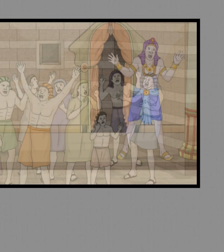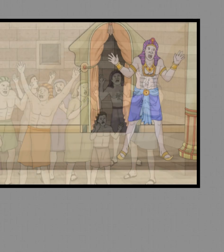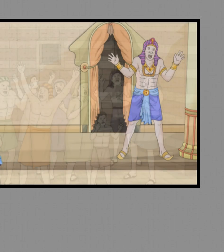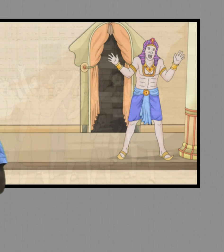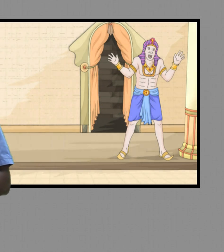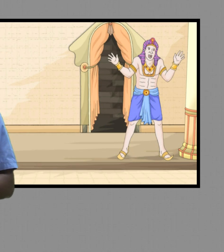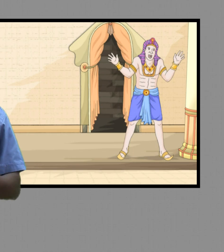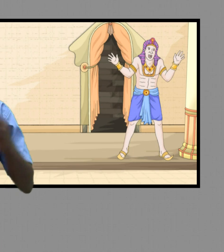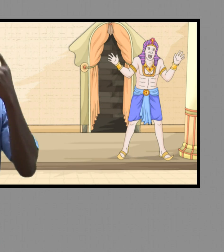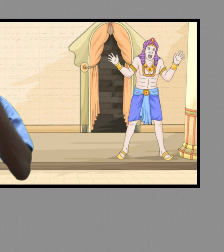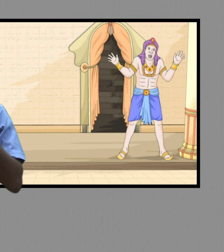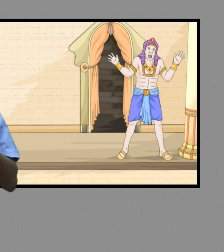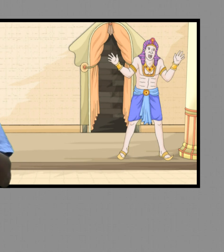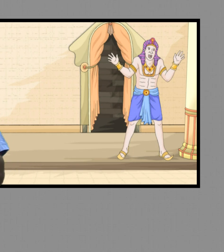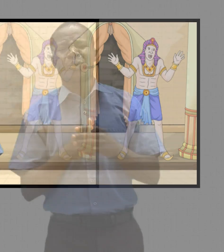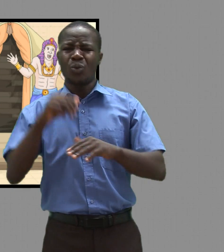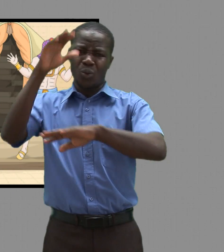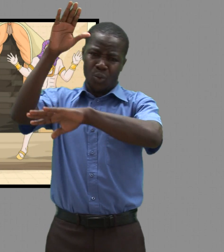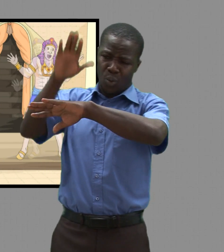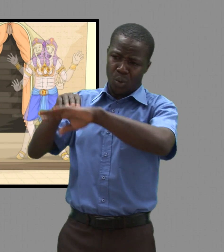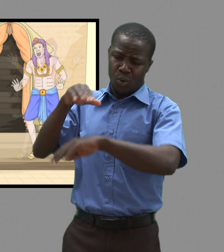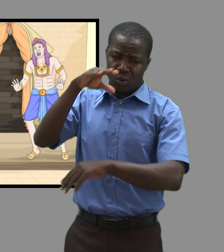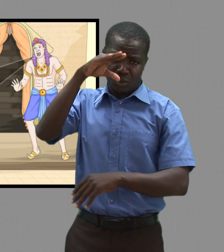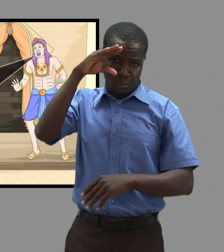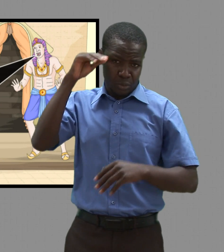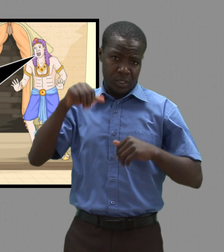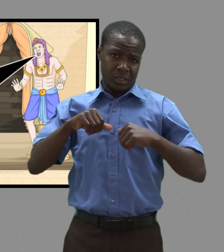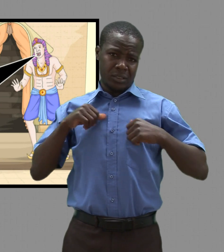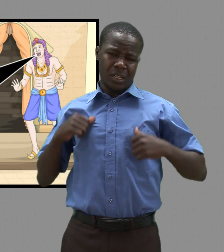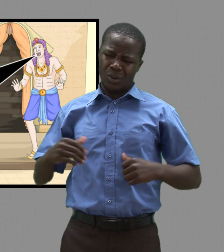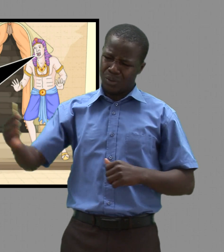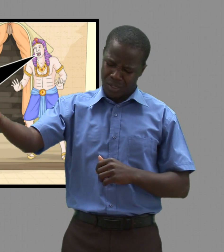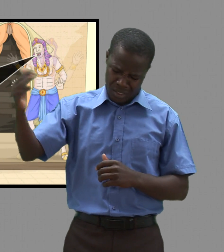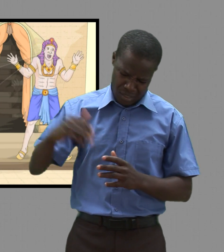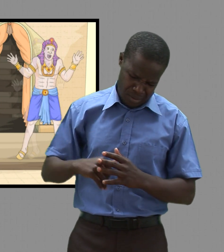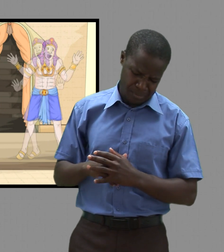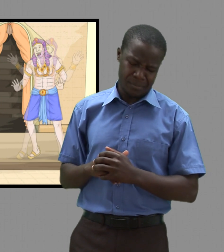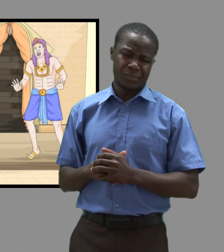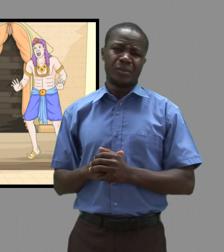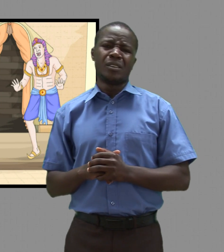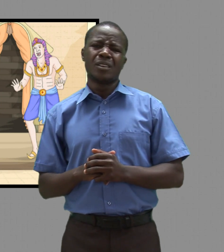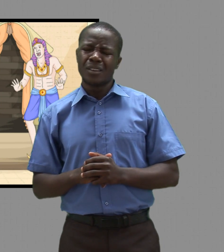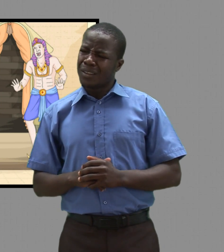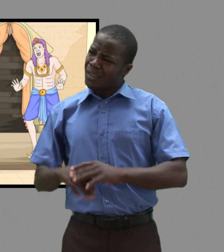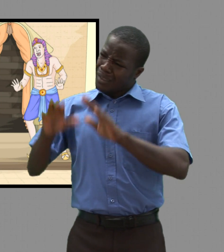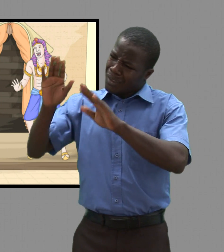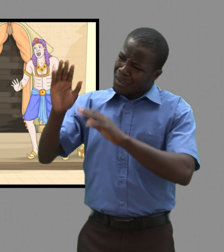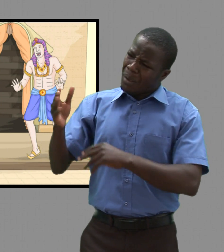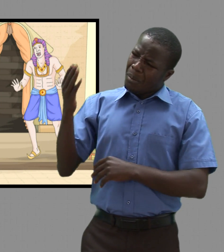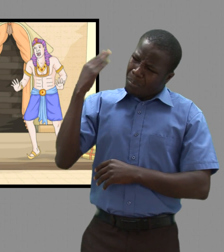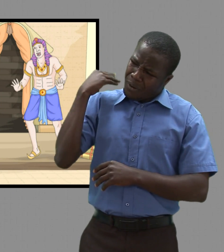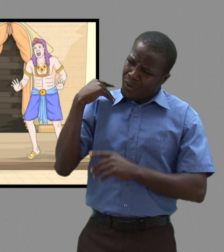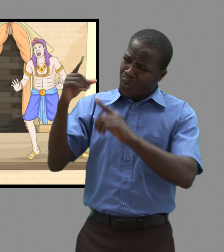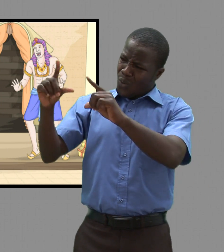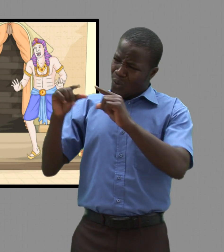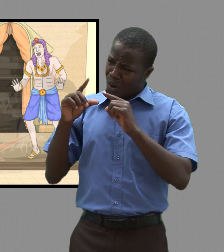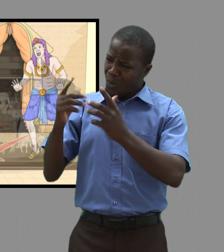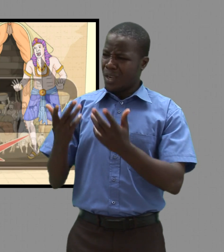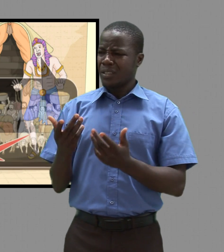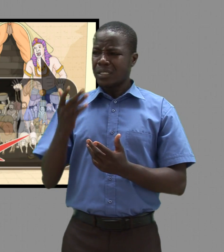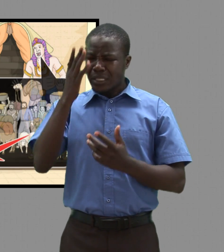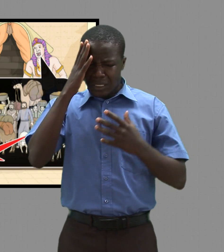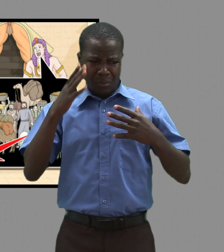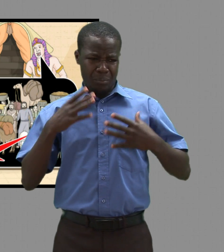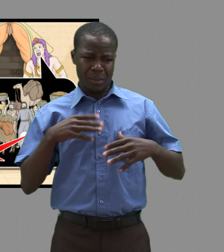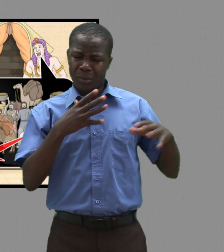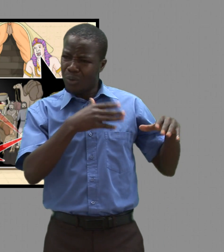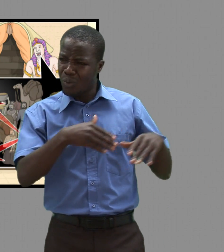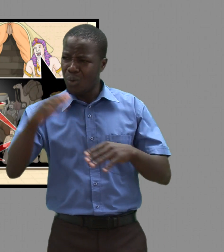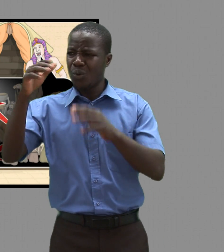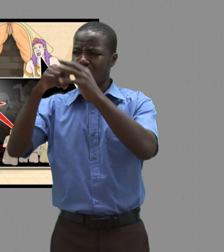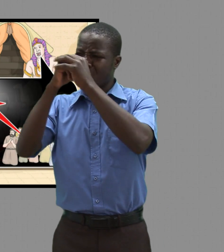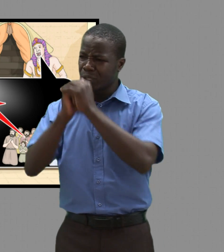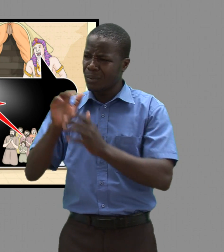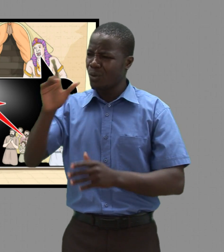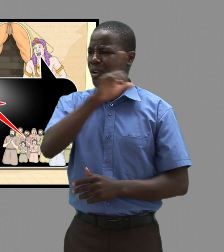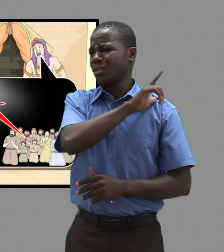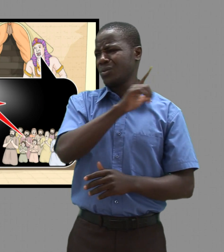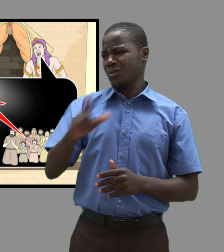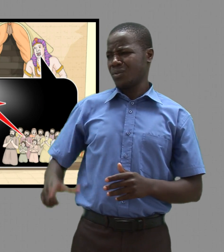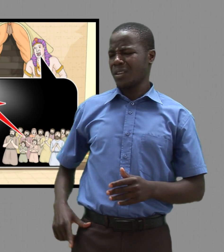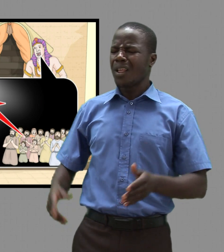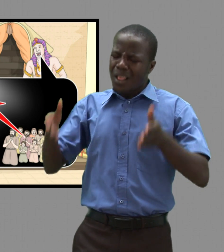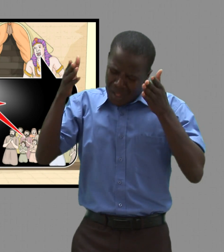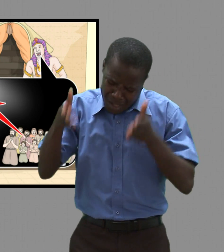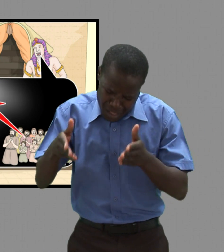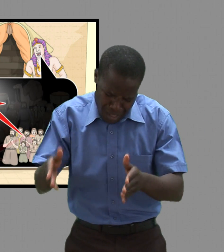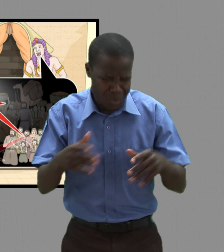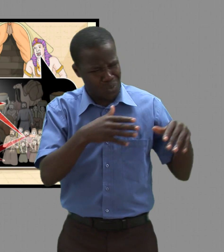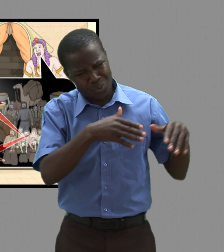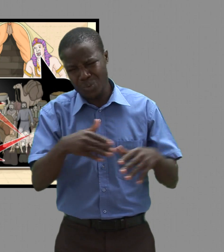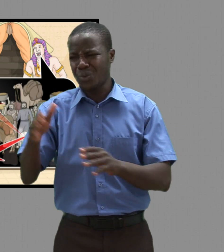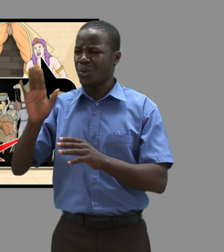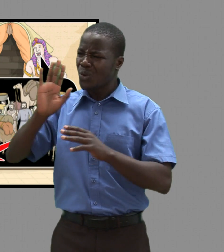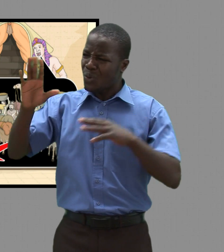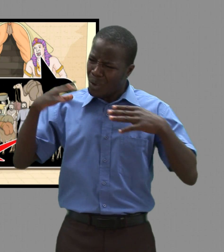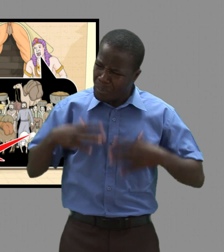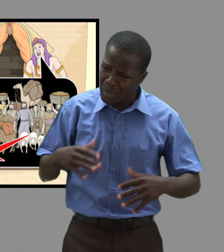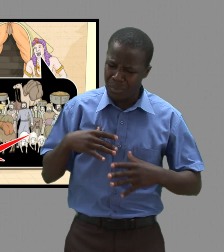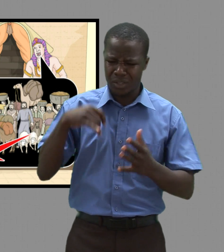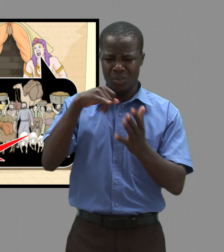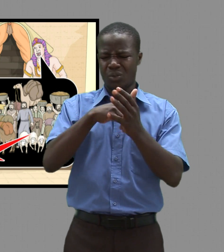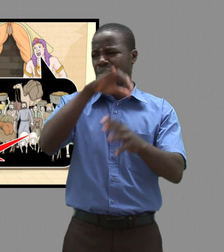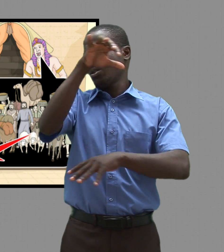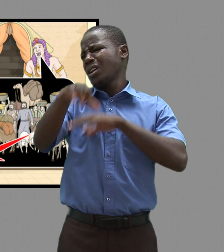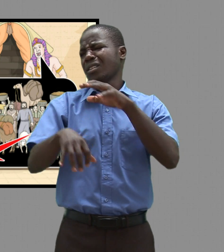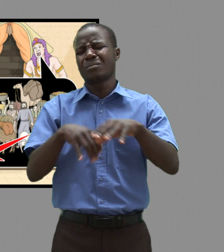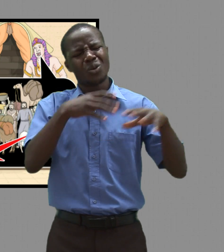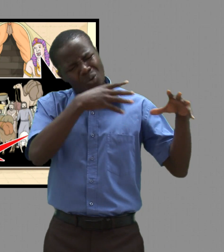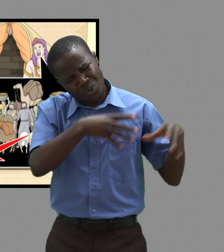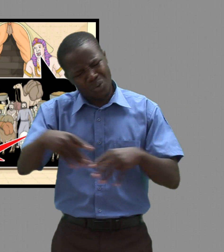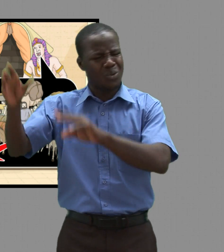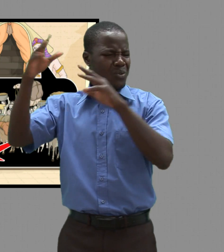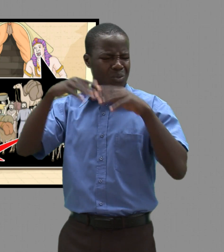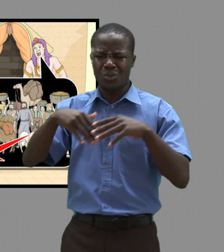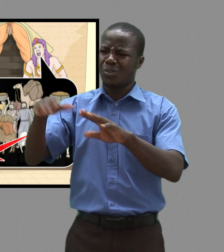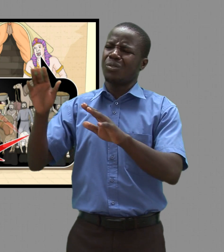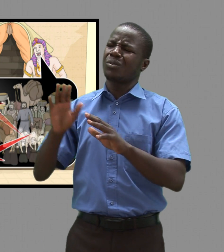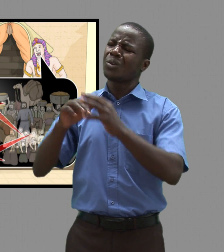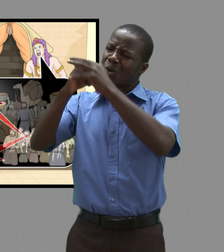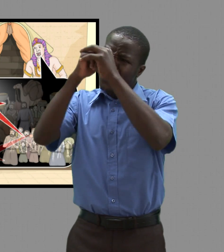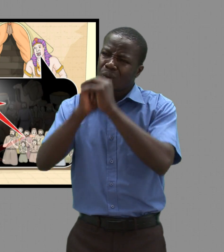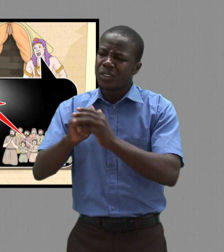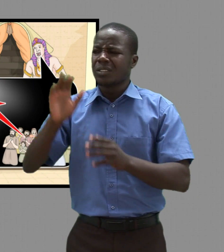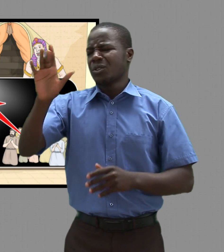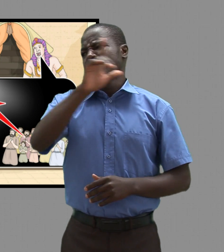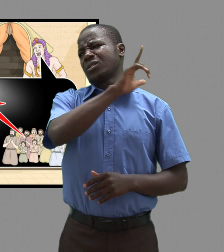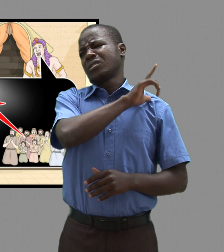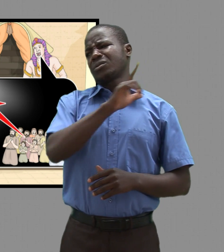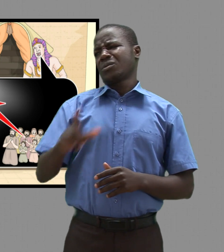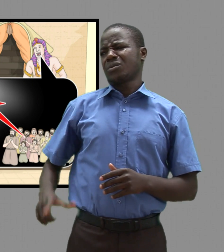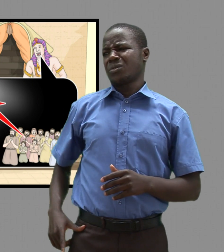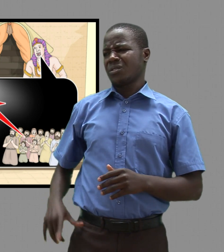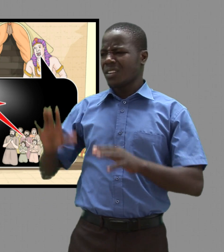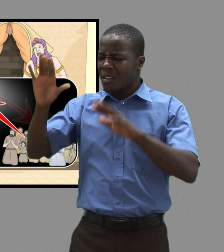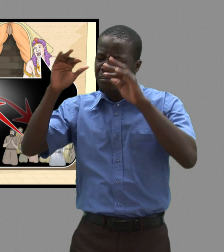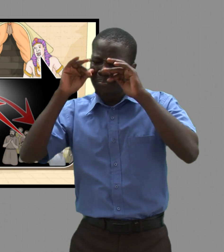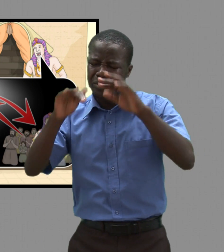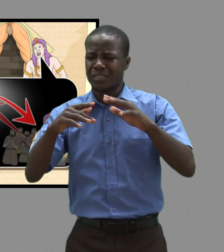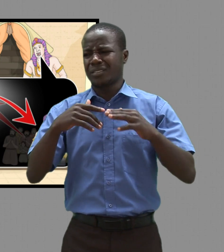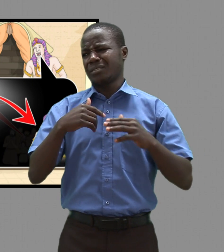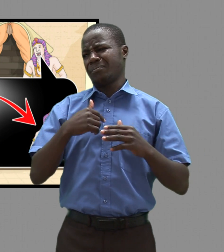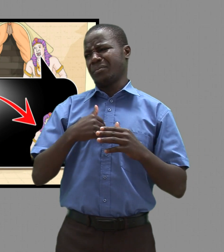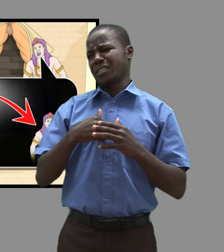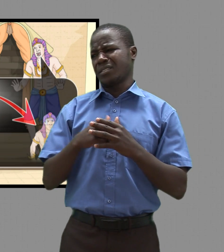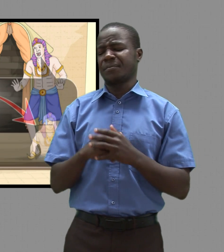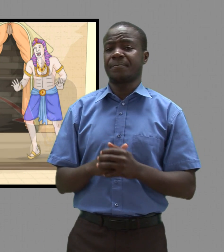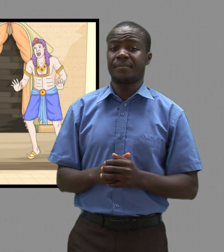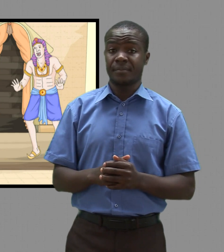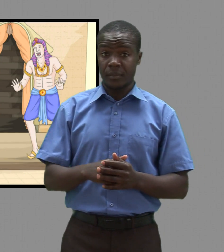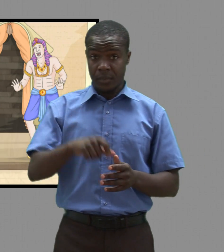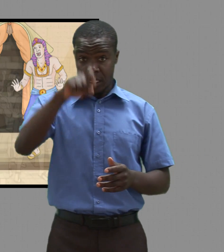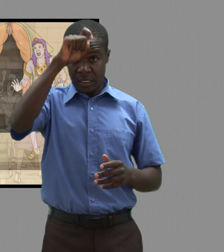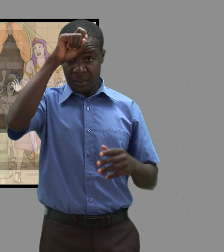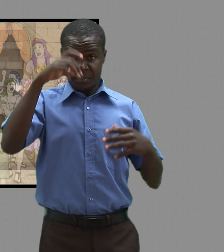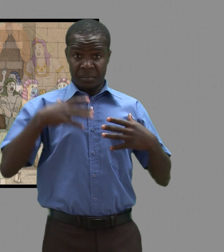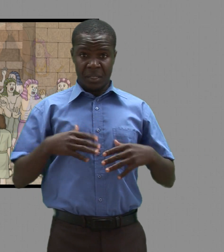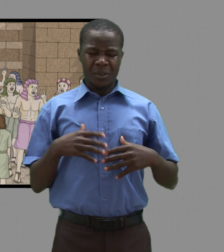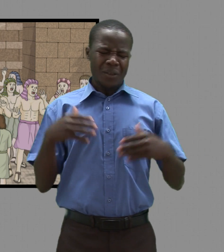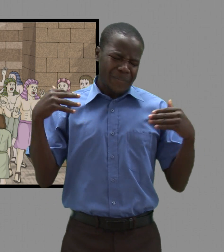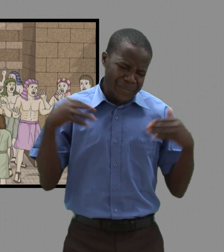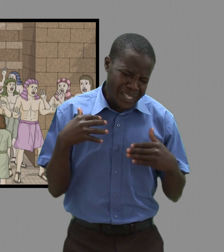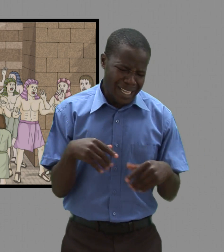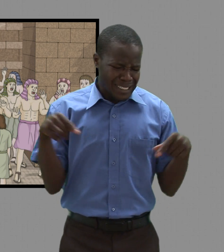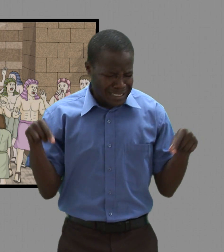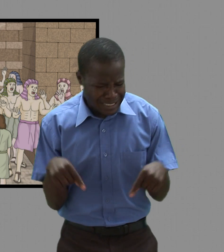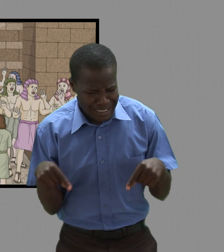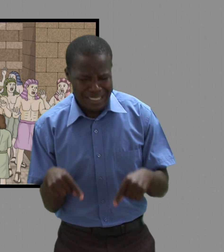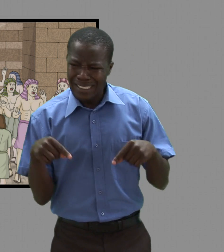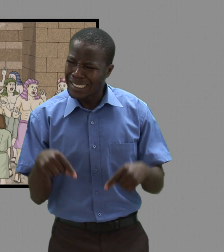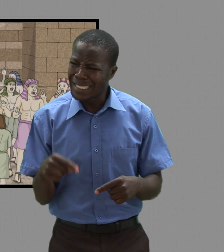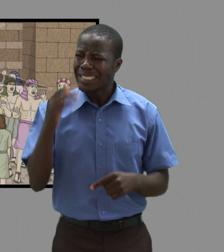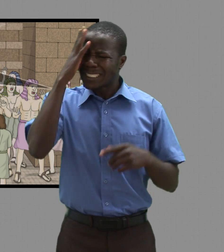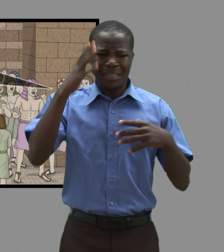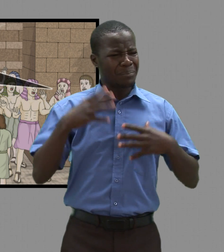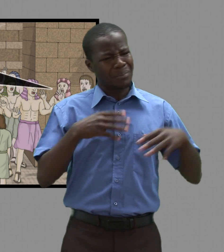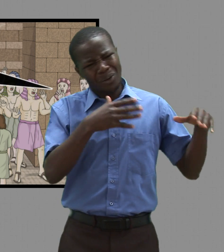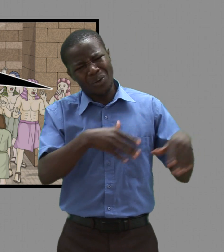Then Pharaoh summoned Moses and Aaron by night and said, “Get up, leave my people, both you and the Israelites! Go, worship the LORD as you have requested. Take your flocks and herds as well, just as you have said, and depart!